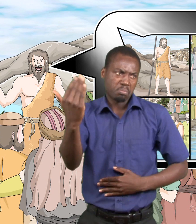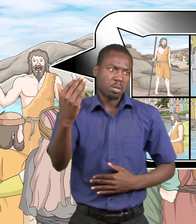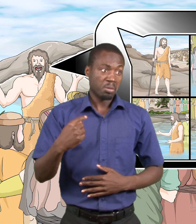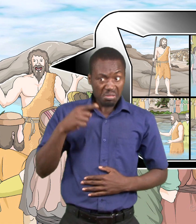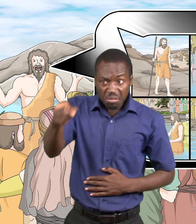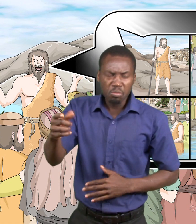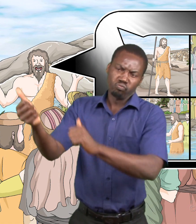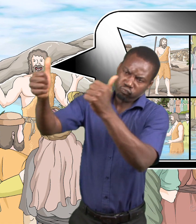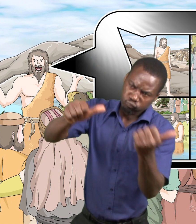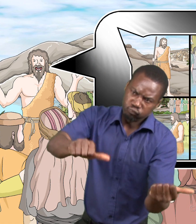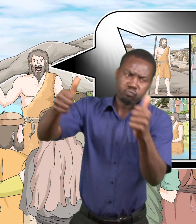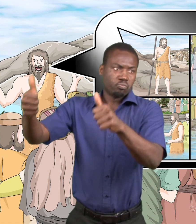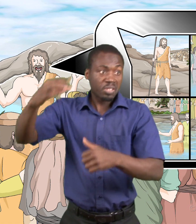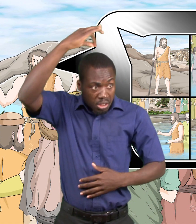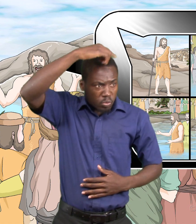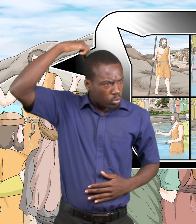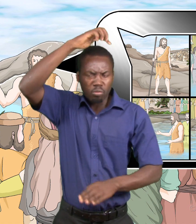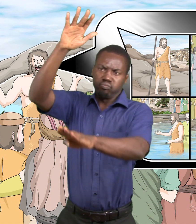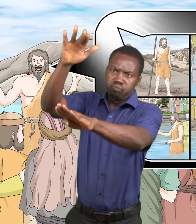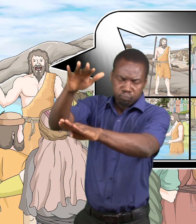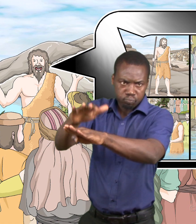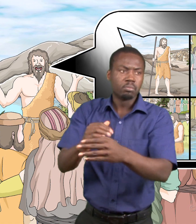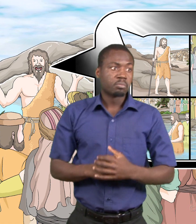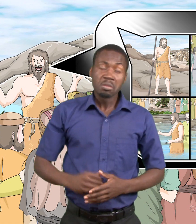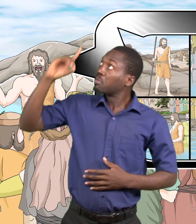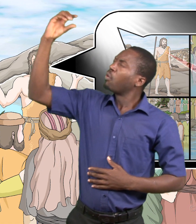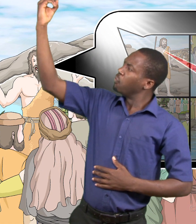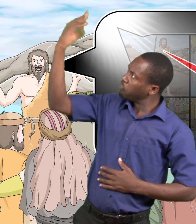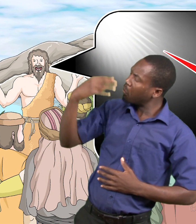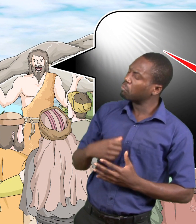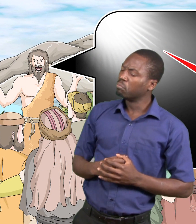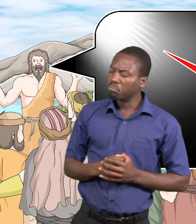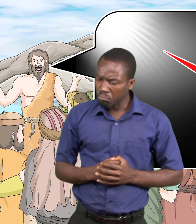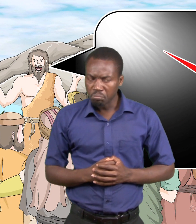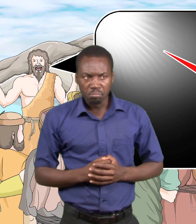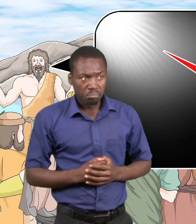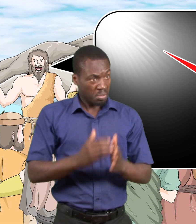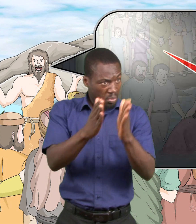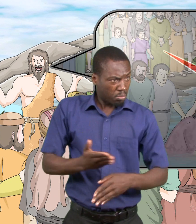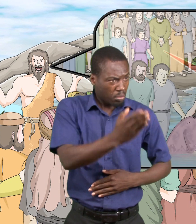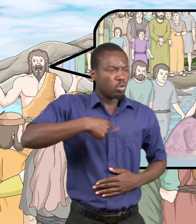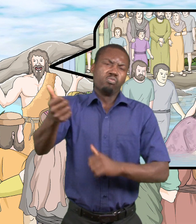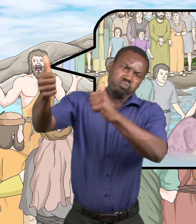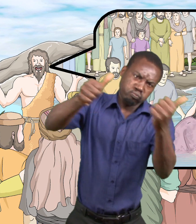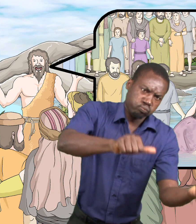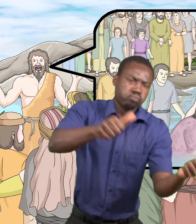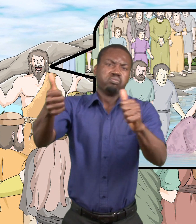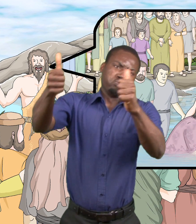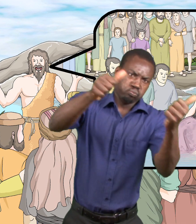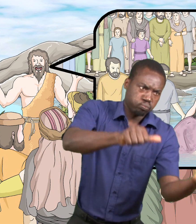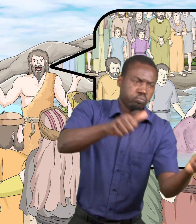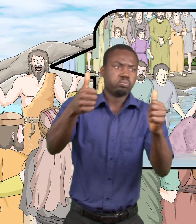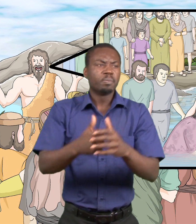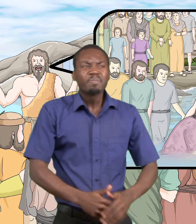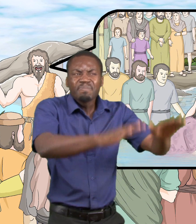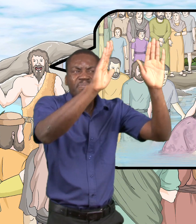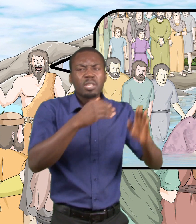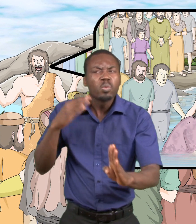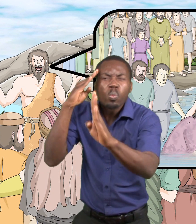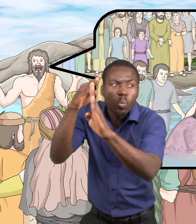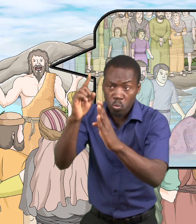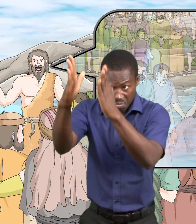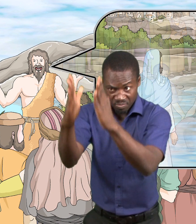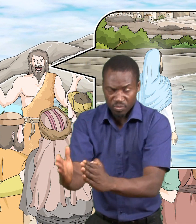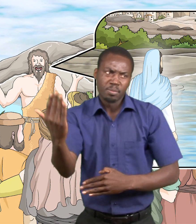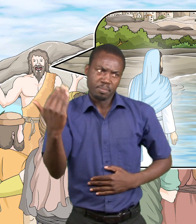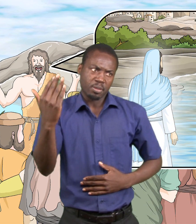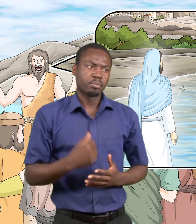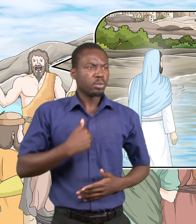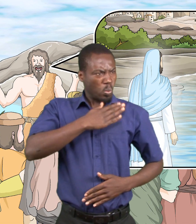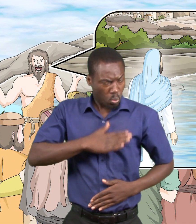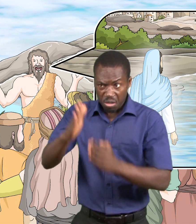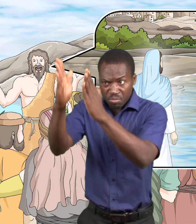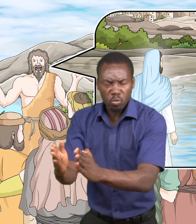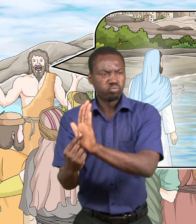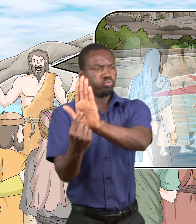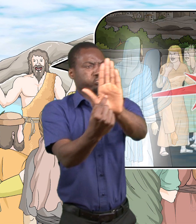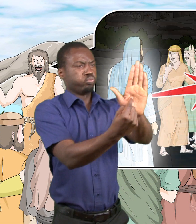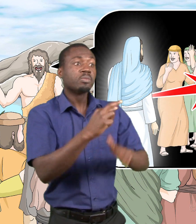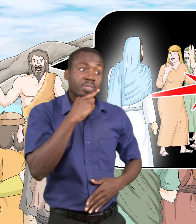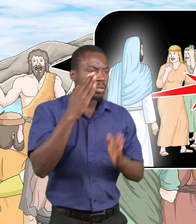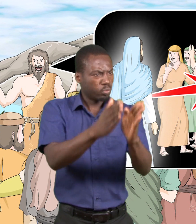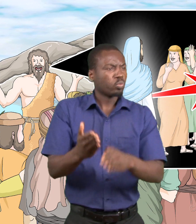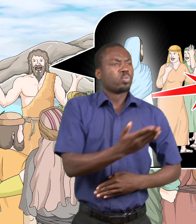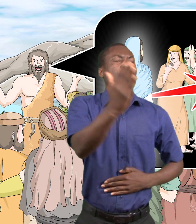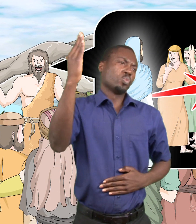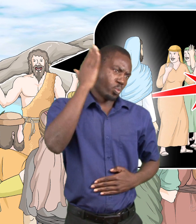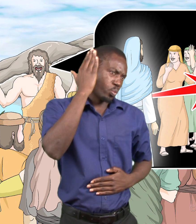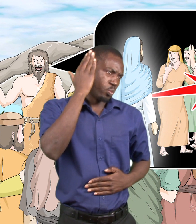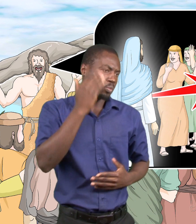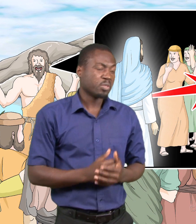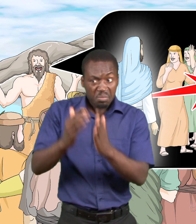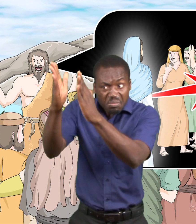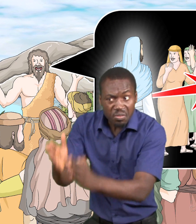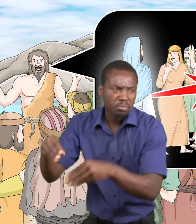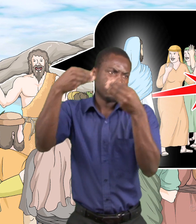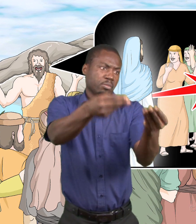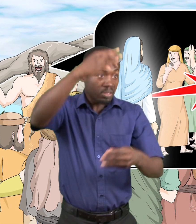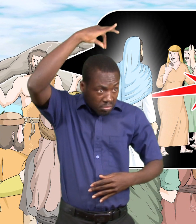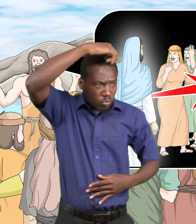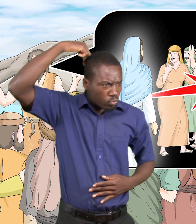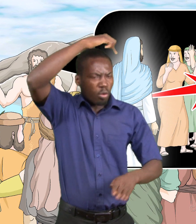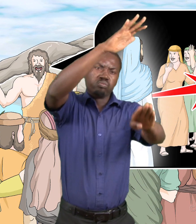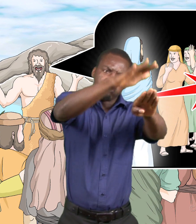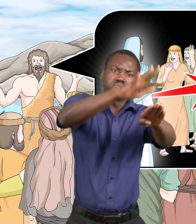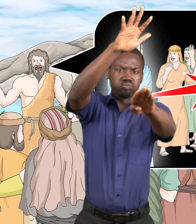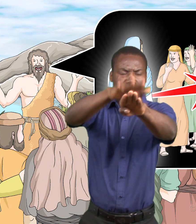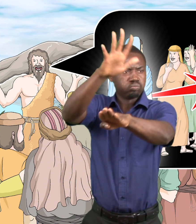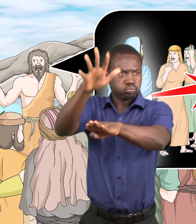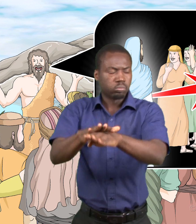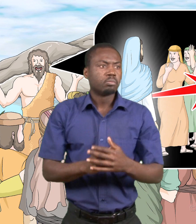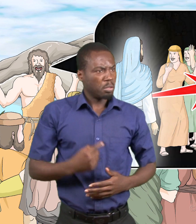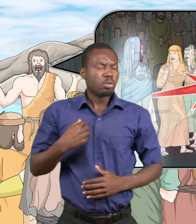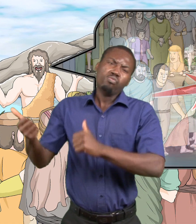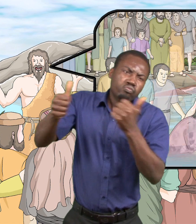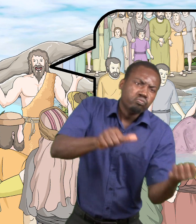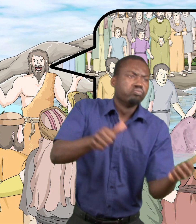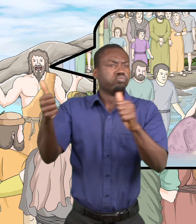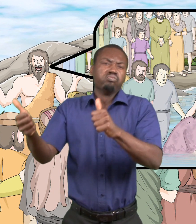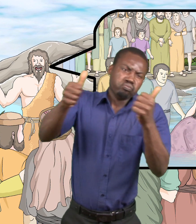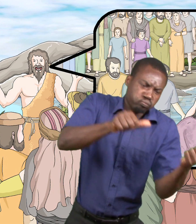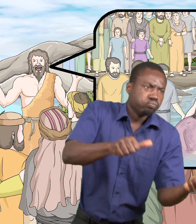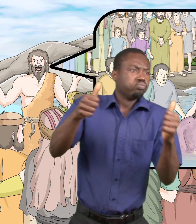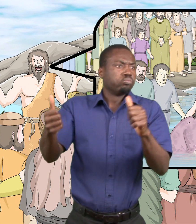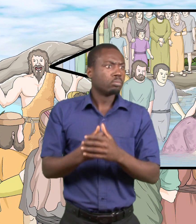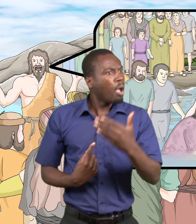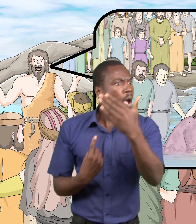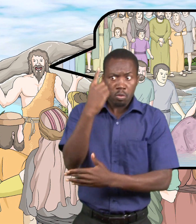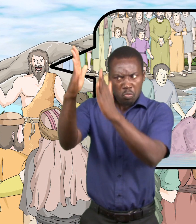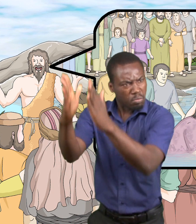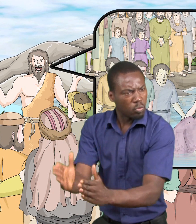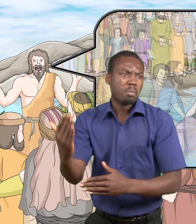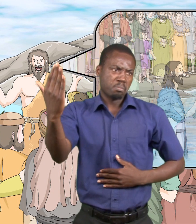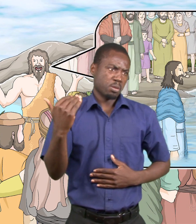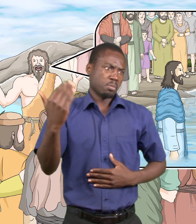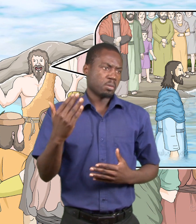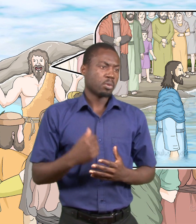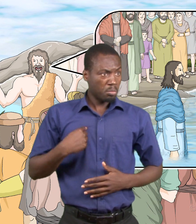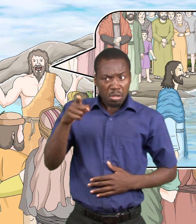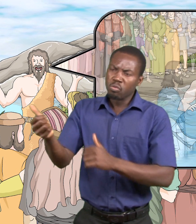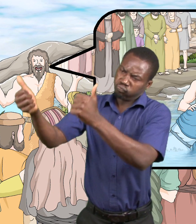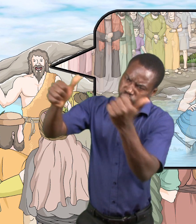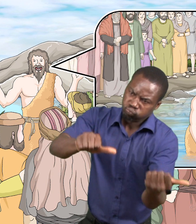I myself did not know Him, but the reason I came baptizing with water was that He might be revealed to Israel.”